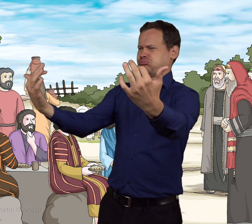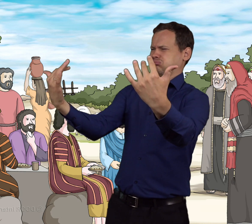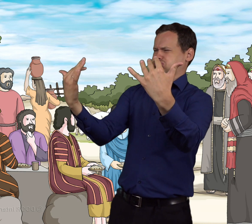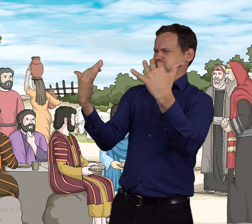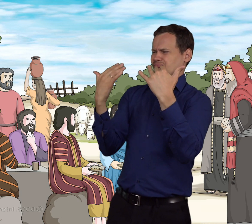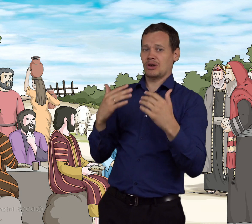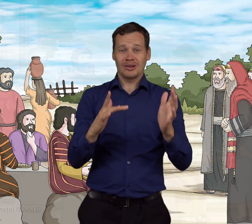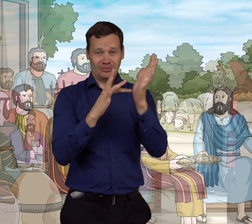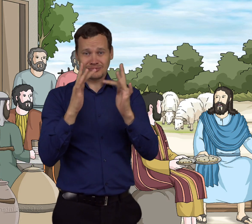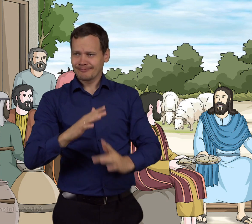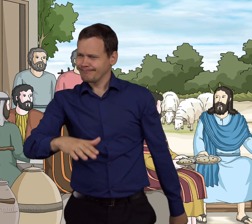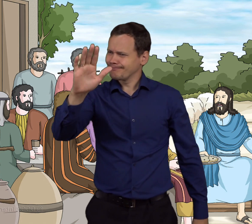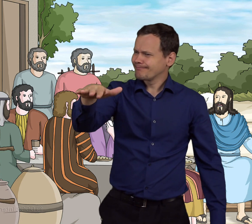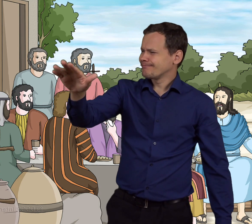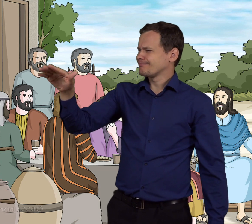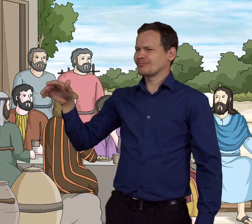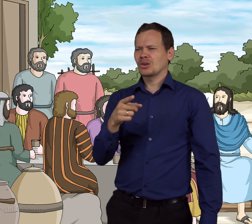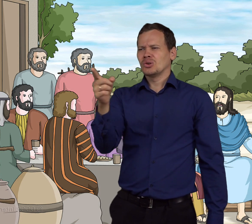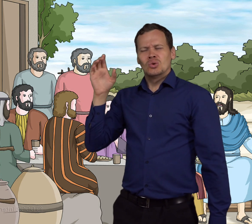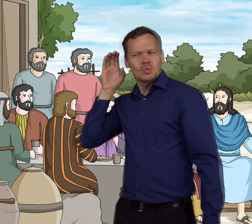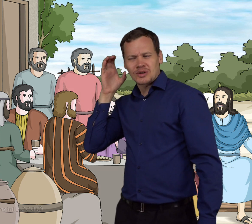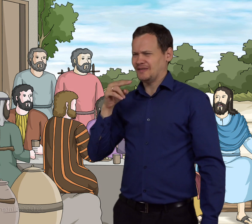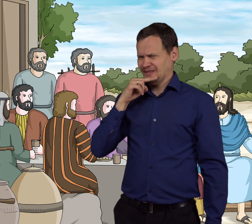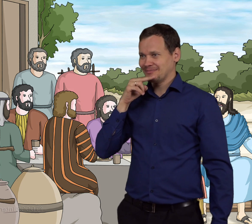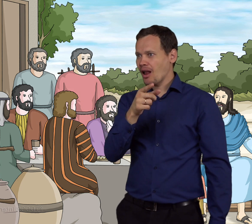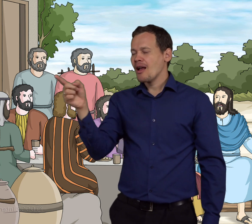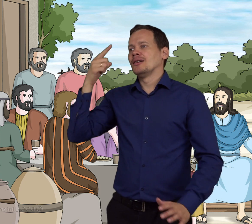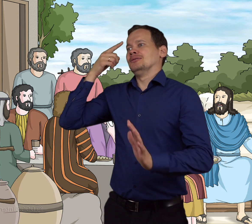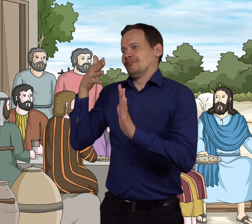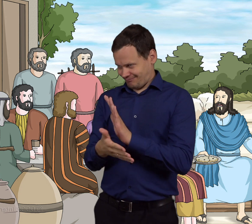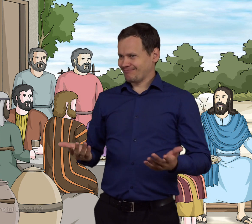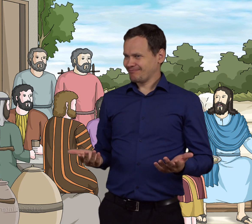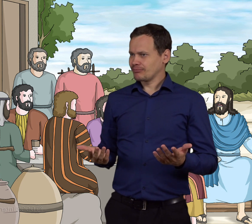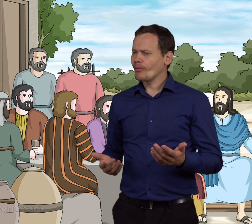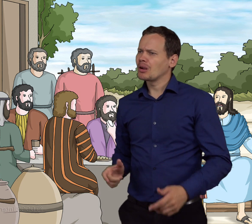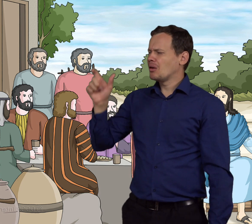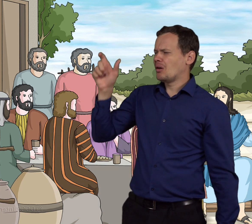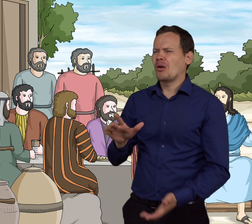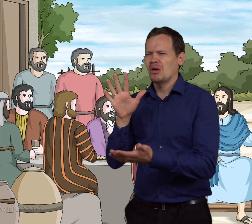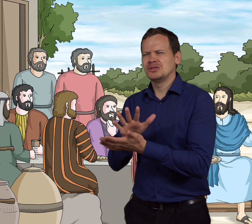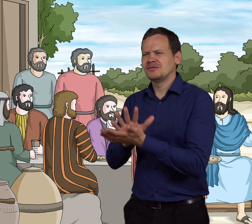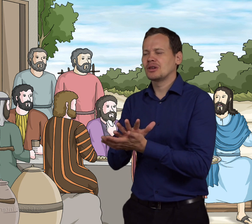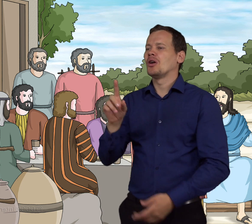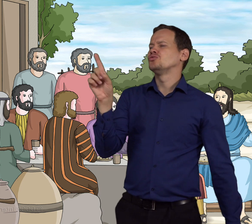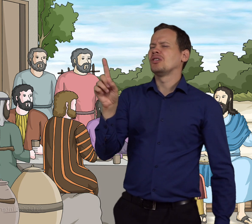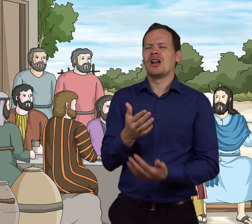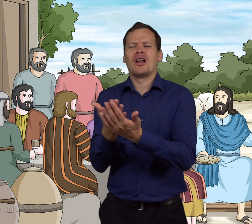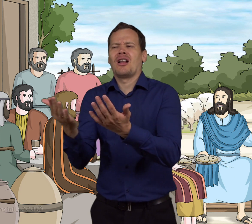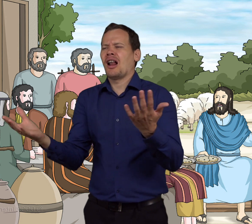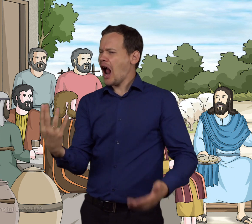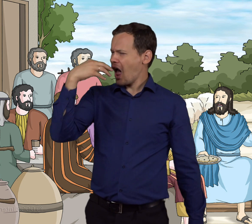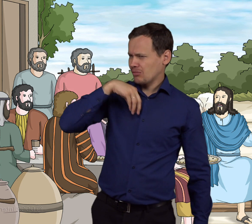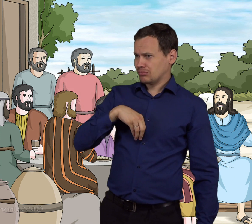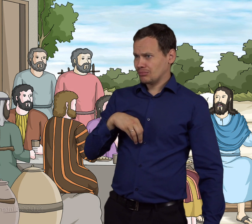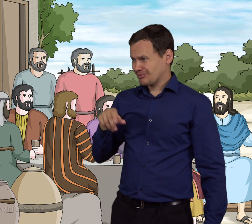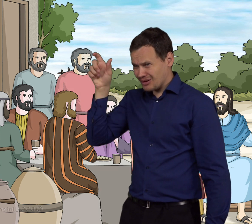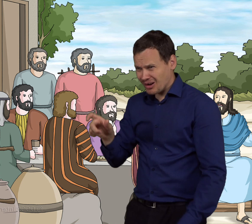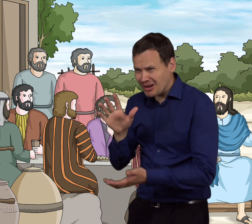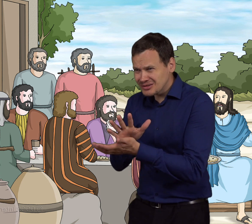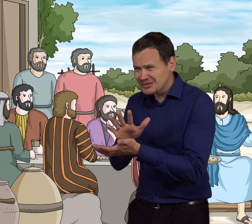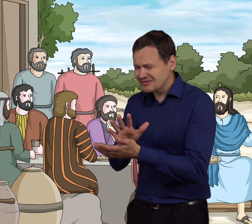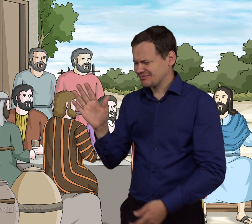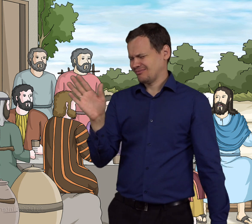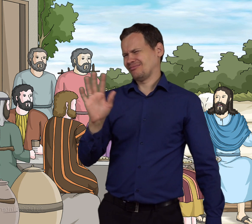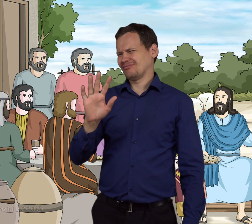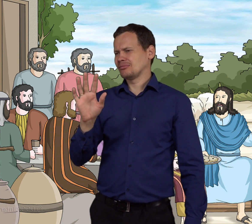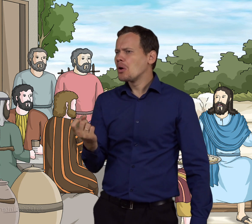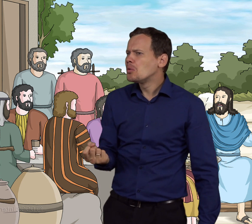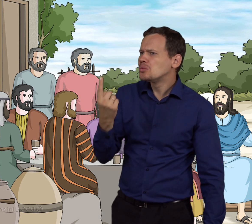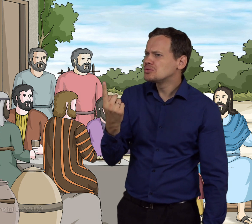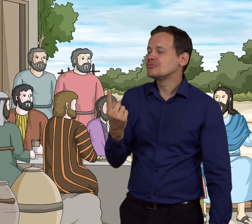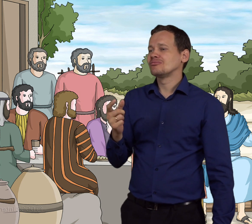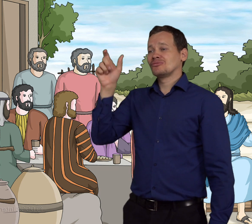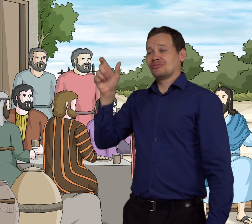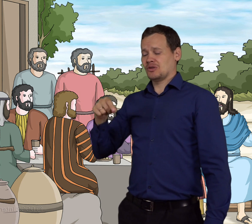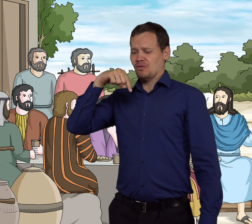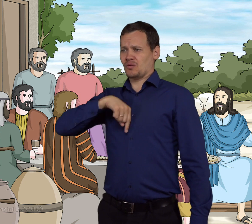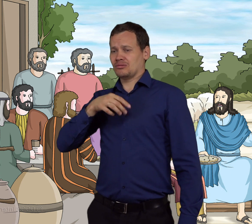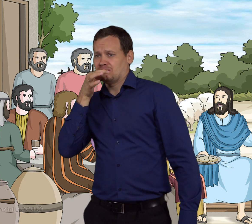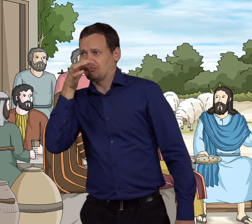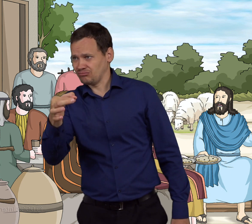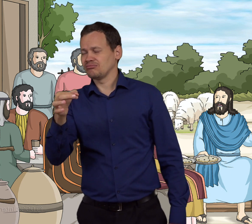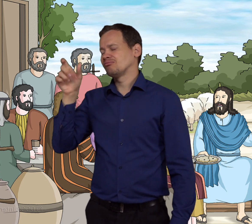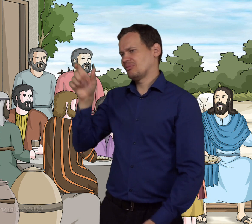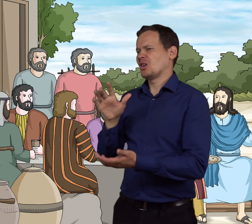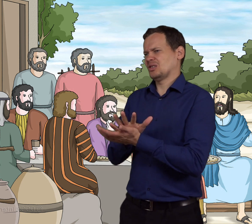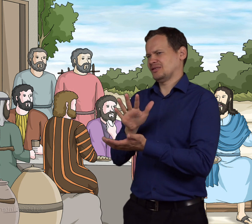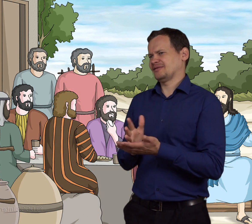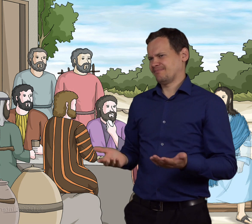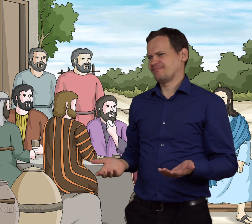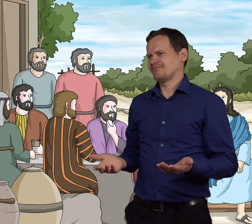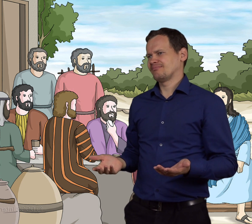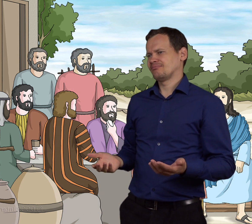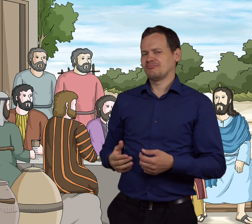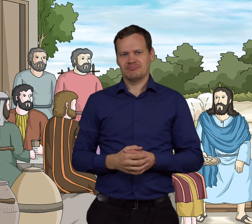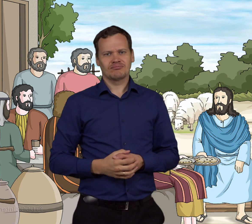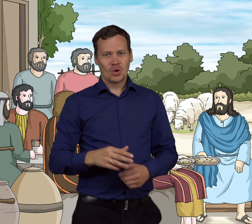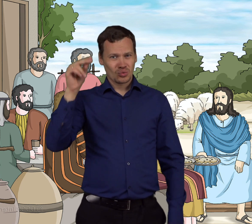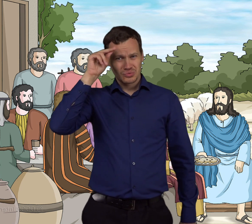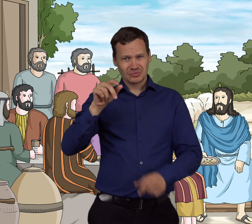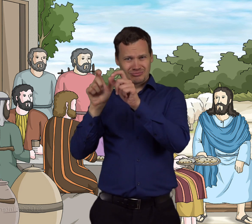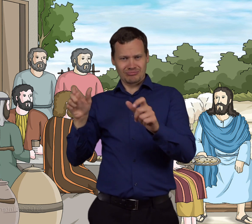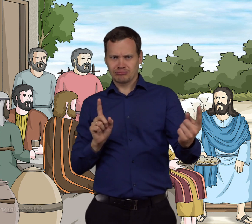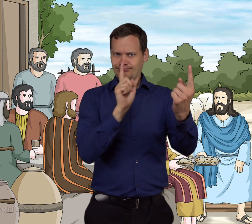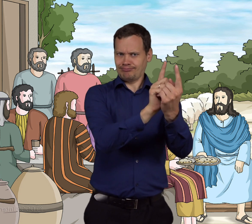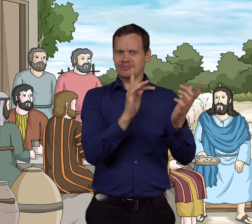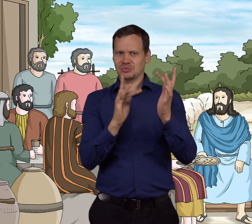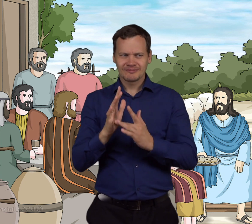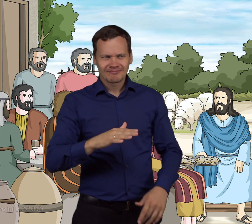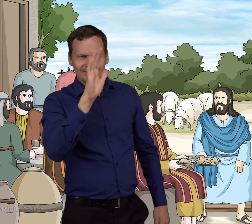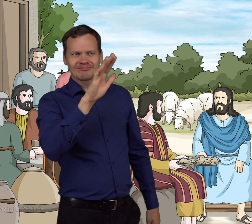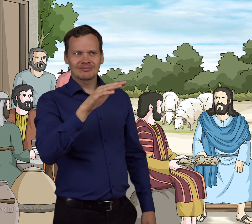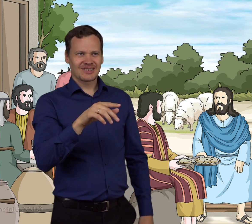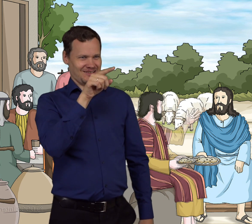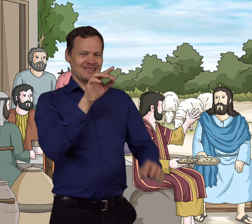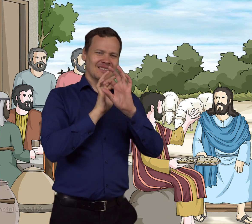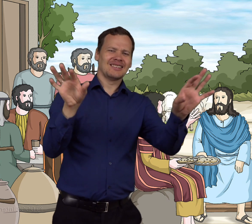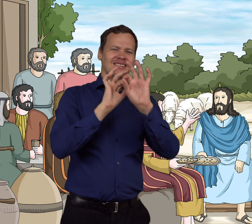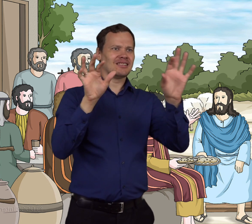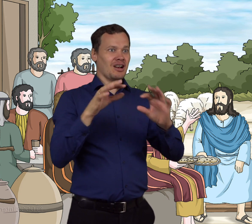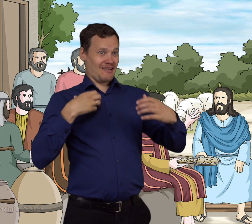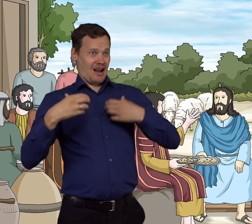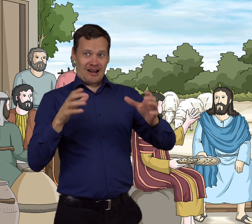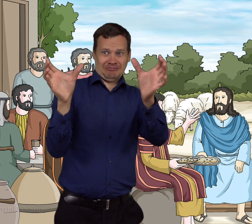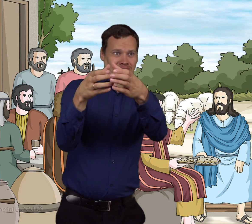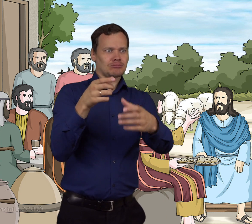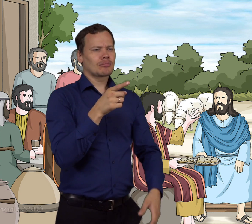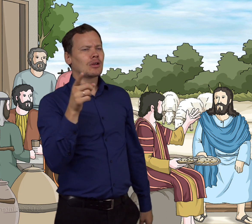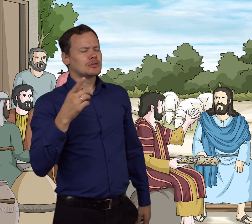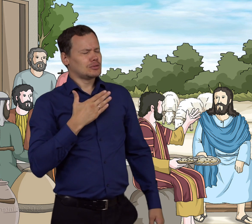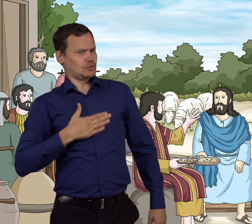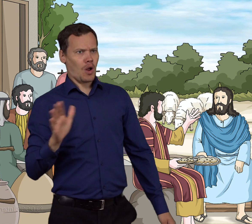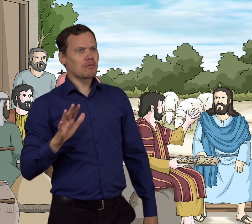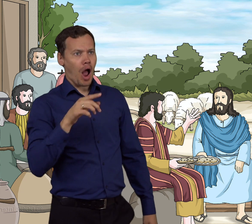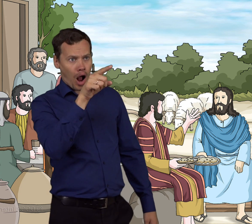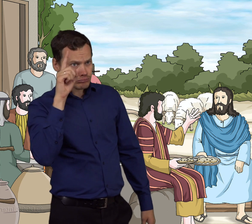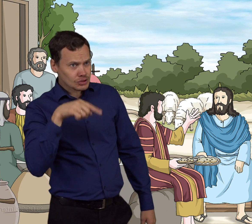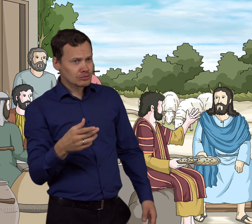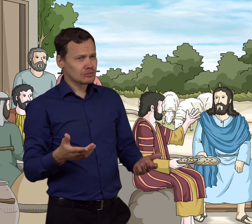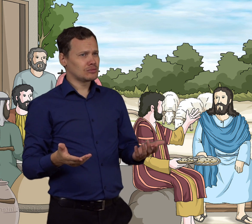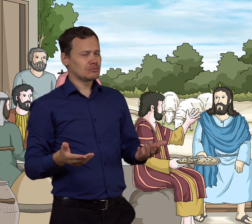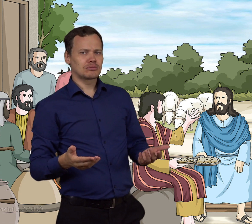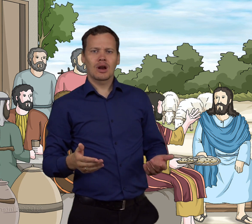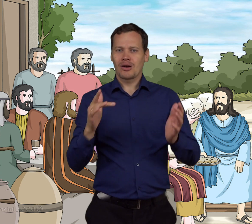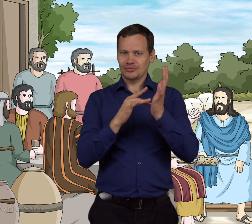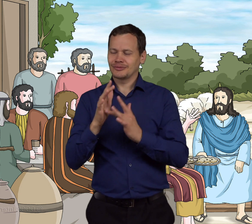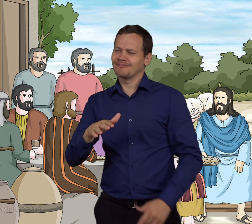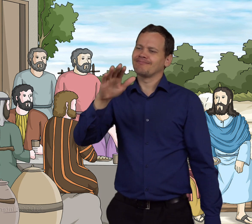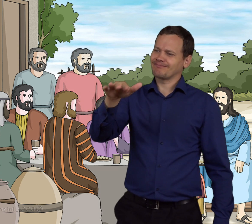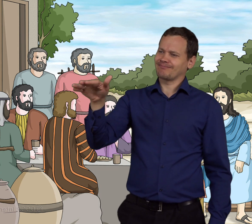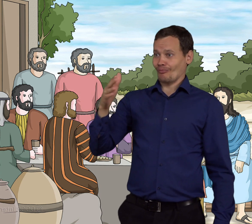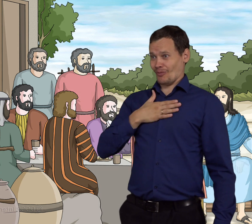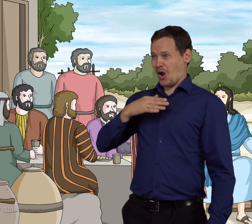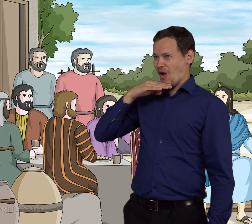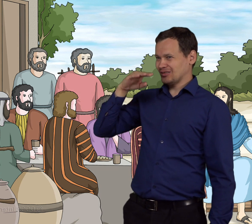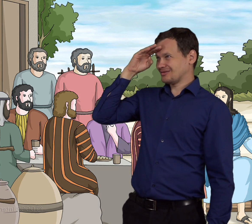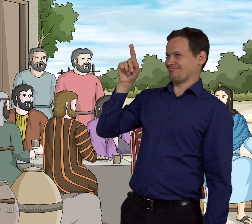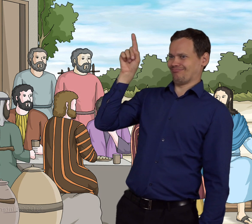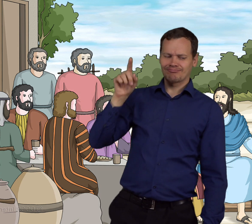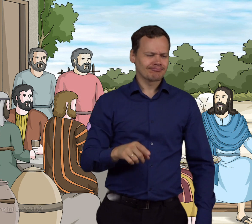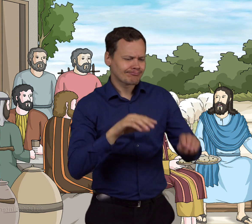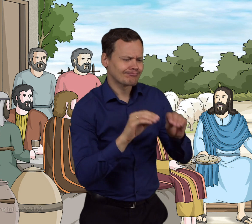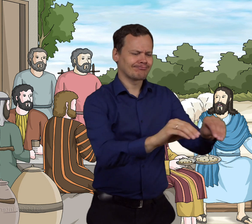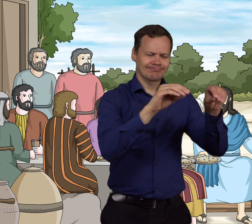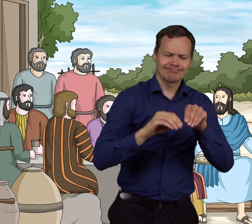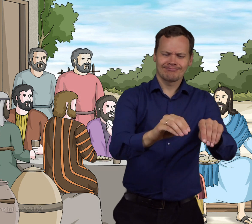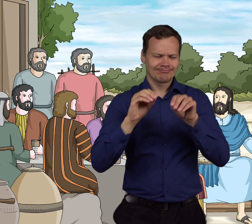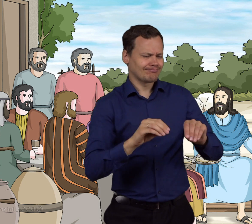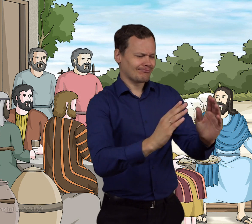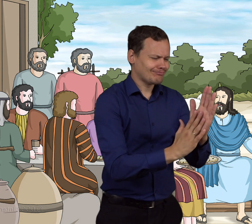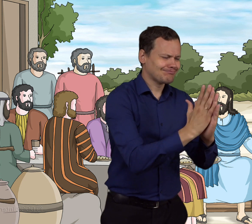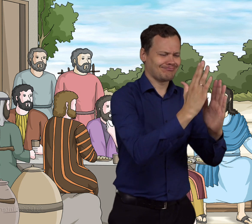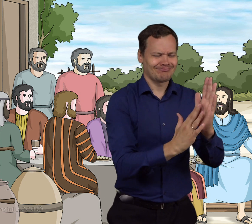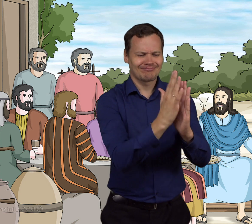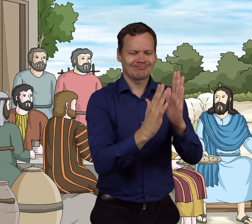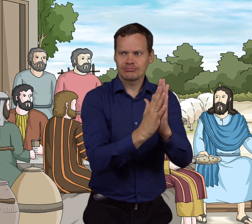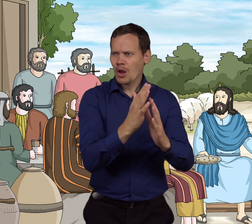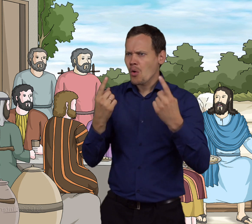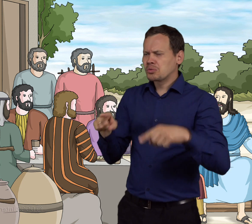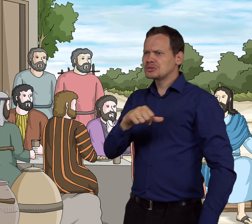Then the disciples came to Him and said, “Are You aware that the Pharisees were offended when they heard this?” But Jesus replied, “Every plant that My heavenly Father has not planted will be pulled up by its roots.